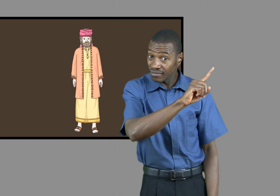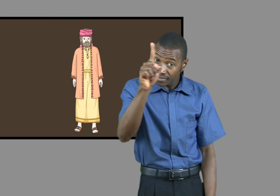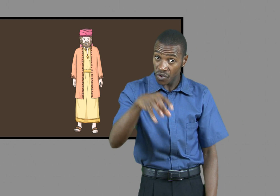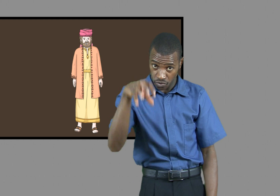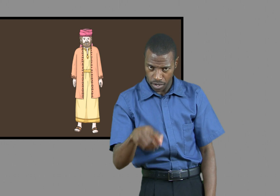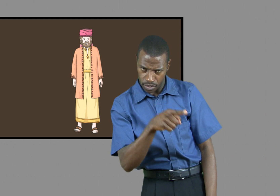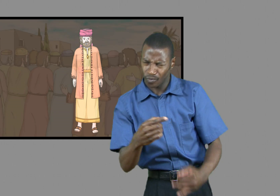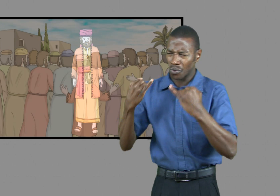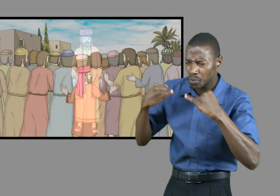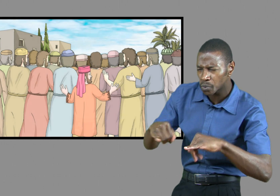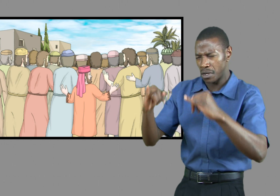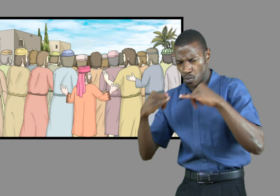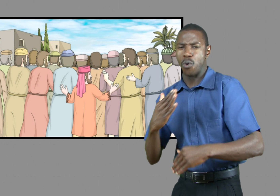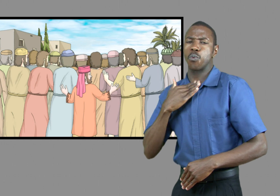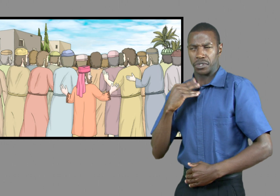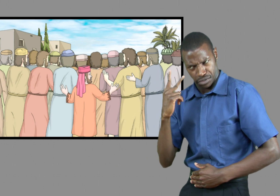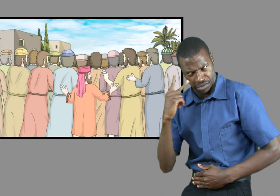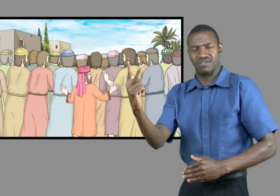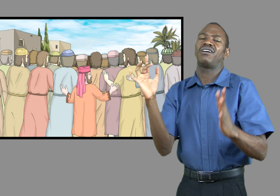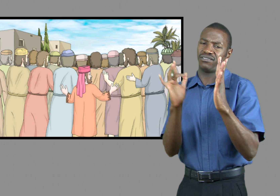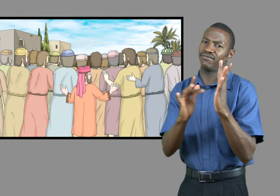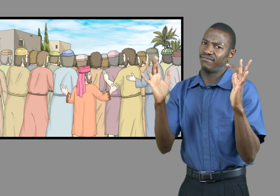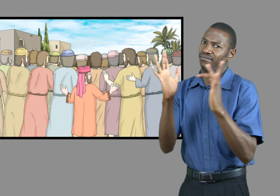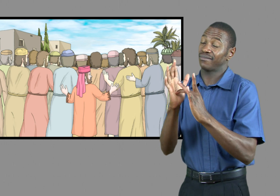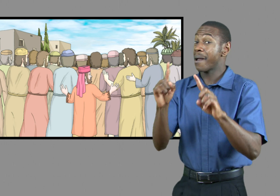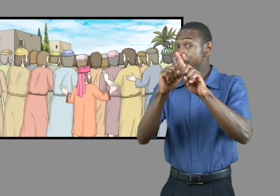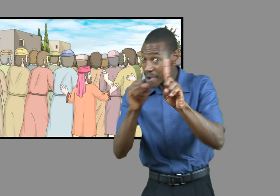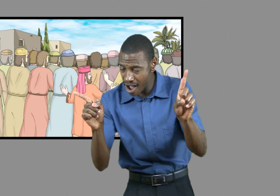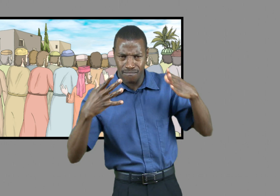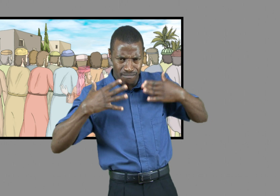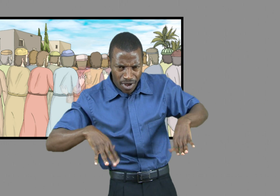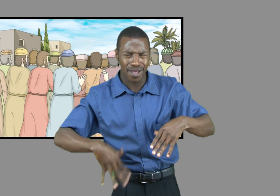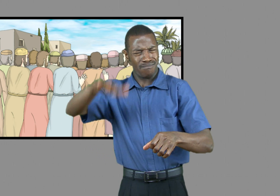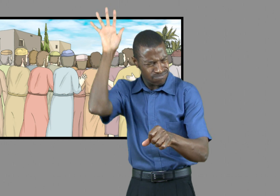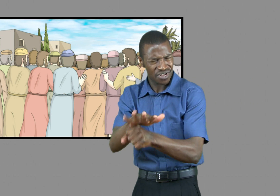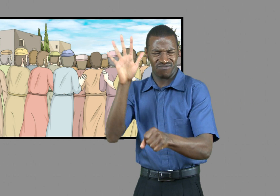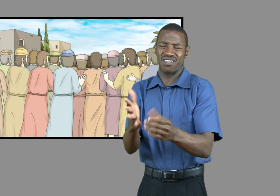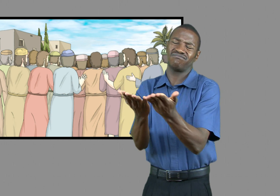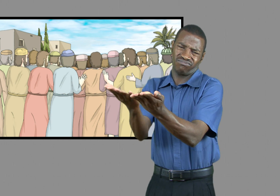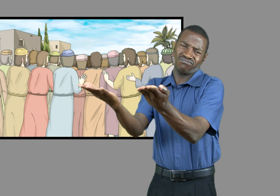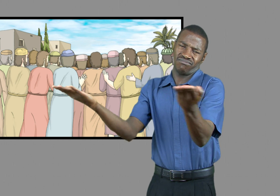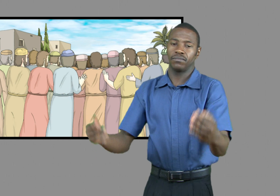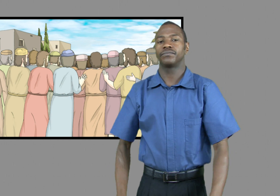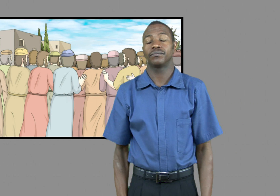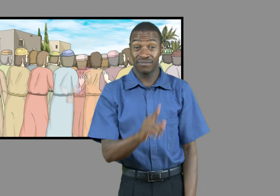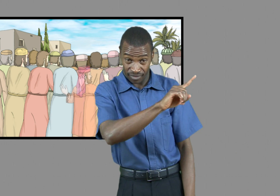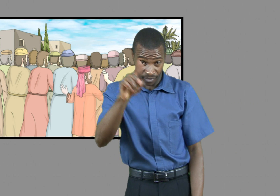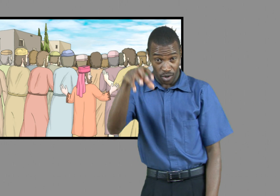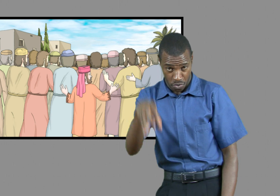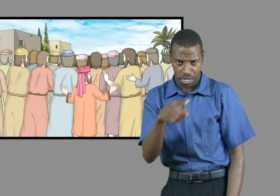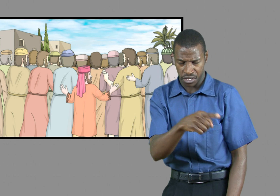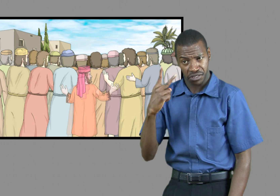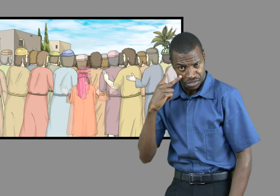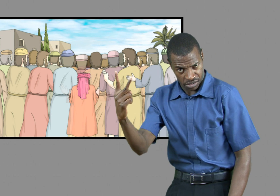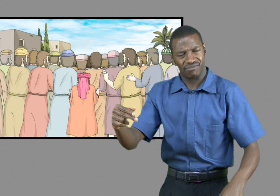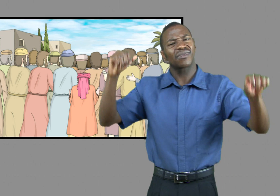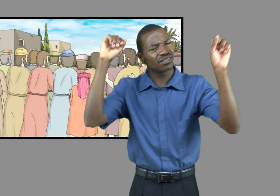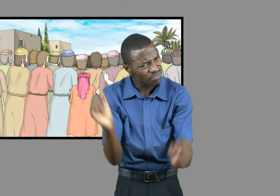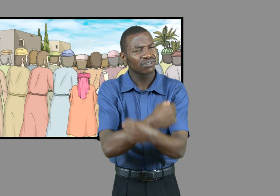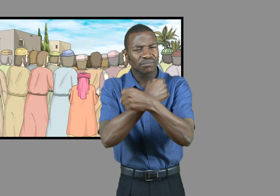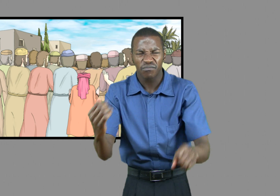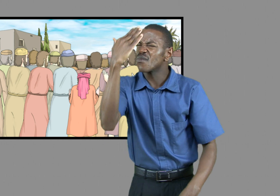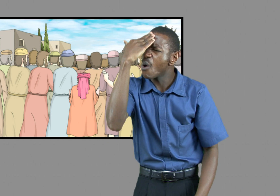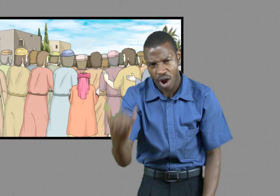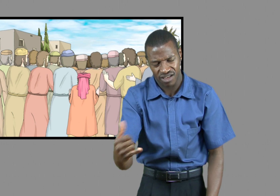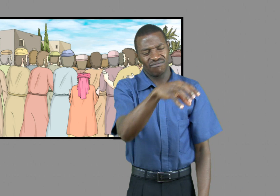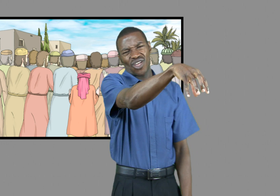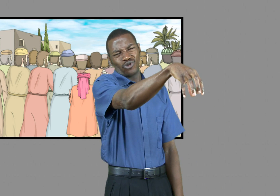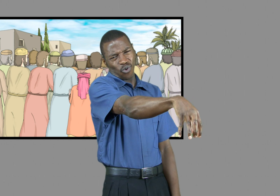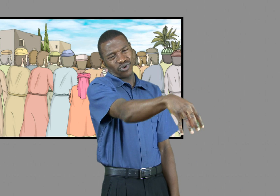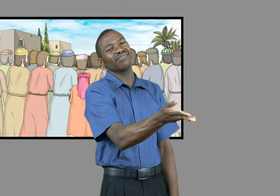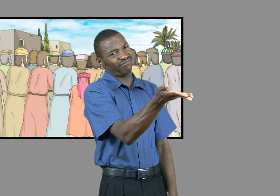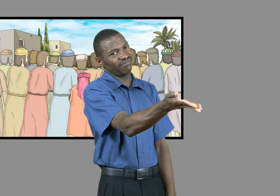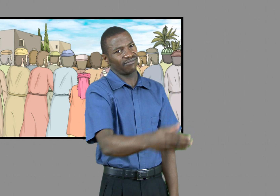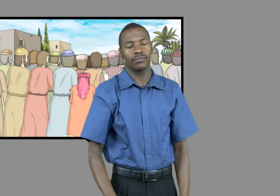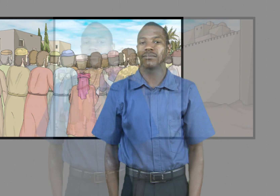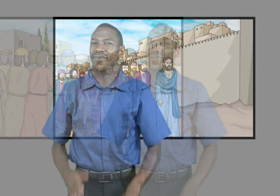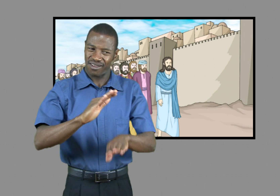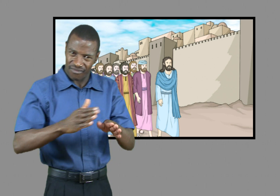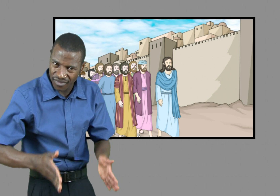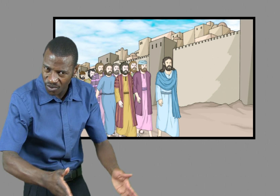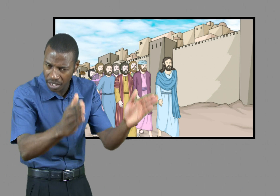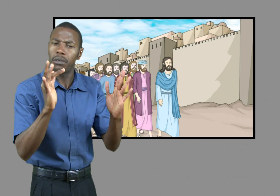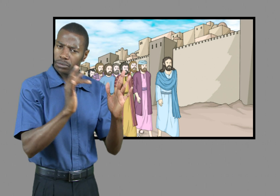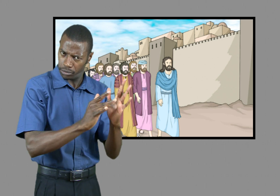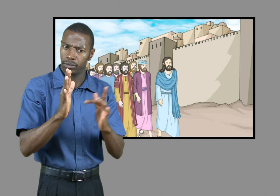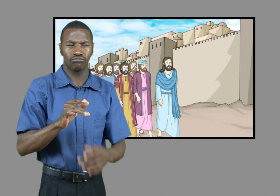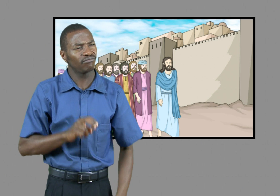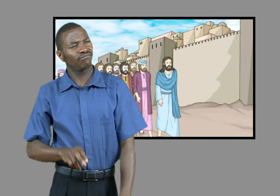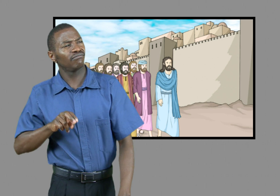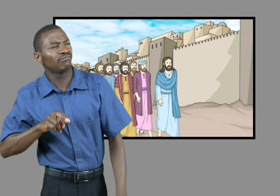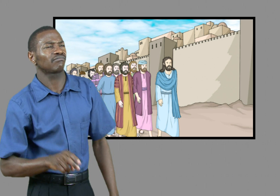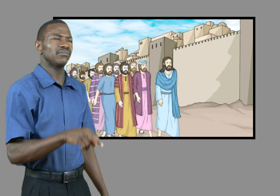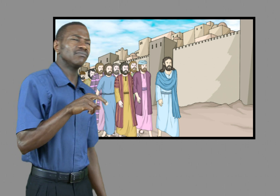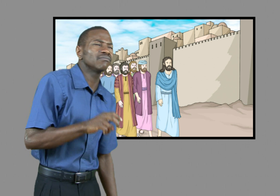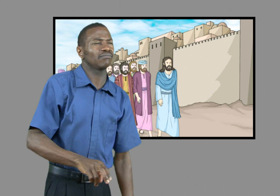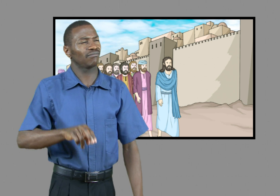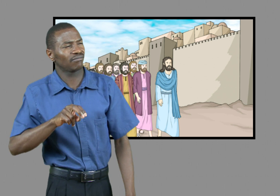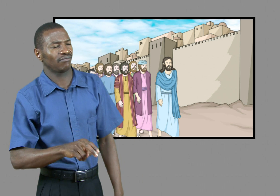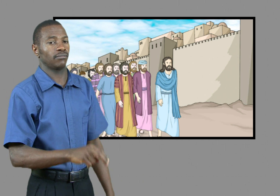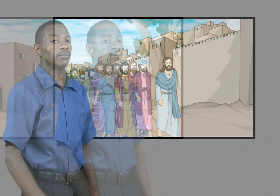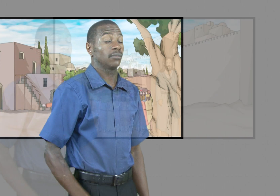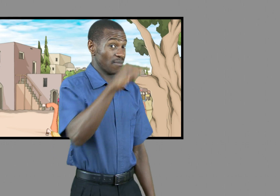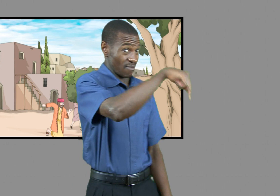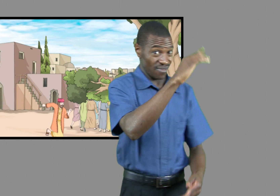He was trying to see who Jesus was, but could not see over the crowd because he was small in stature.